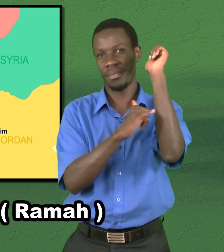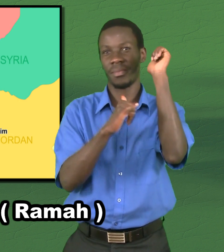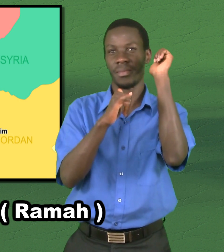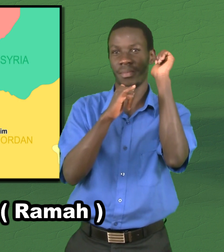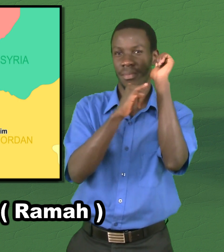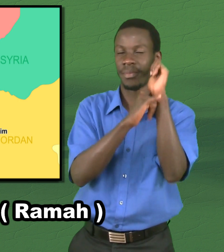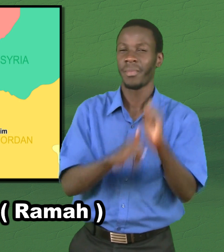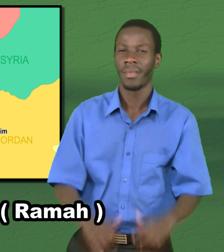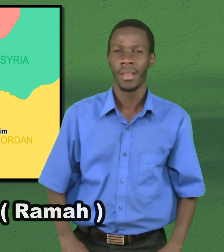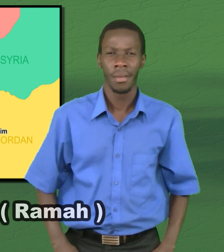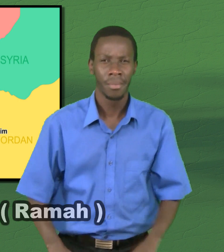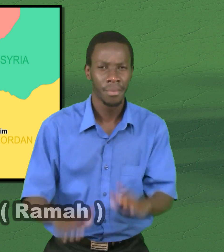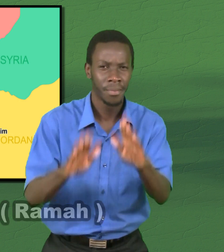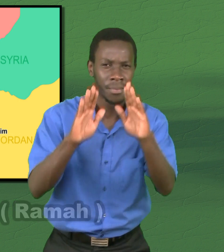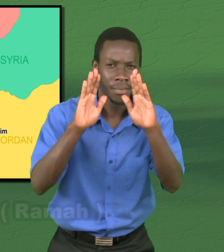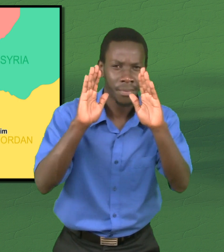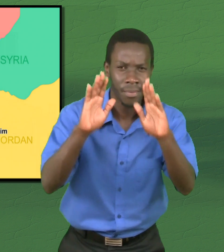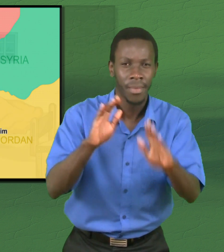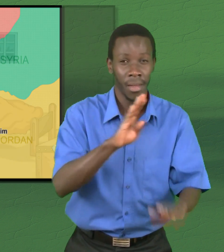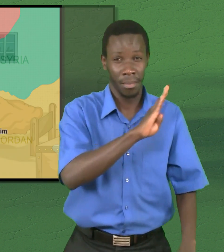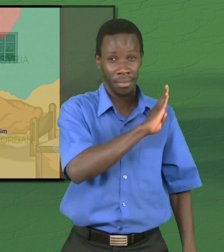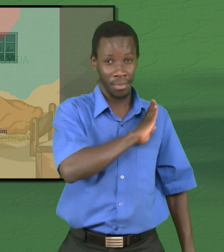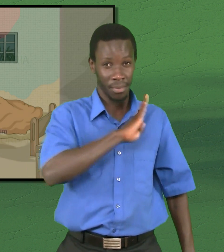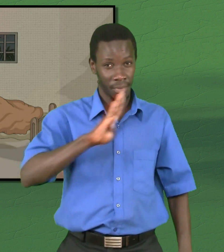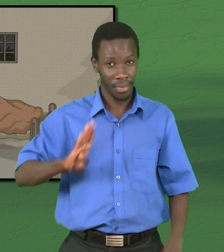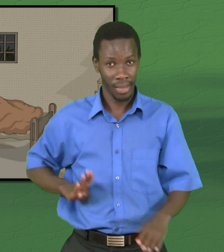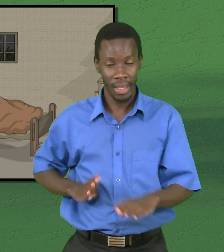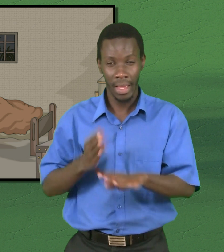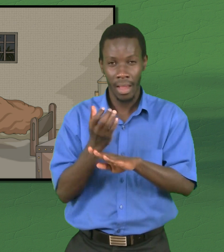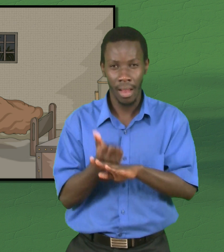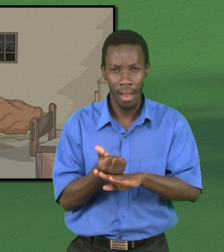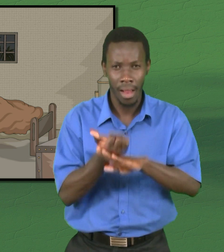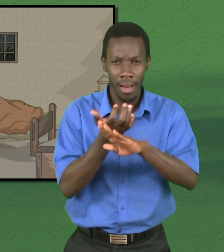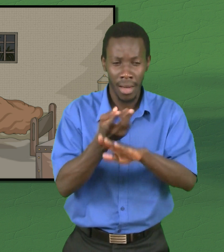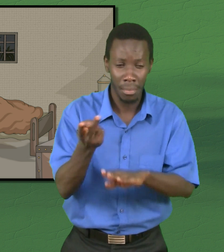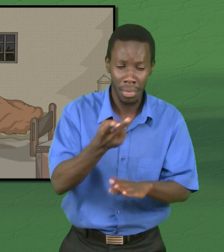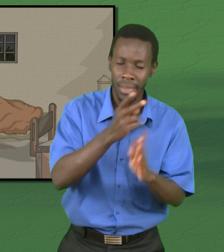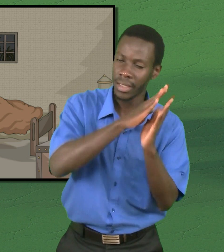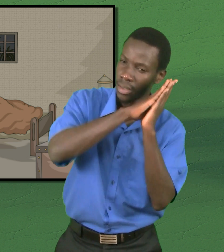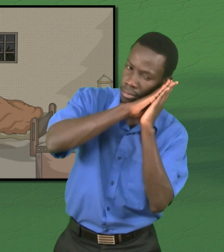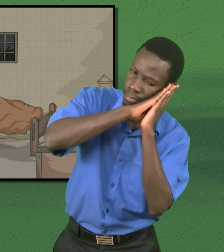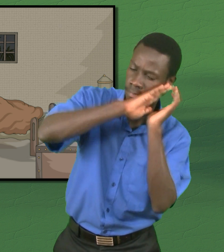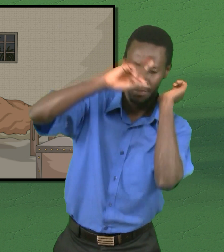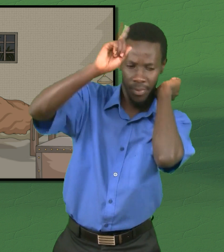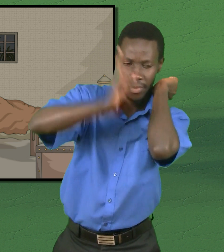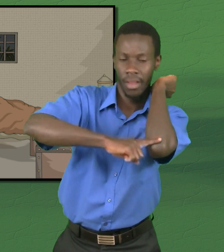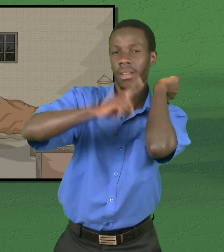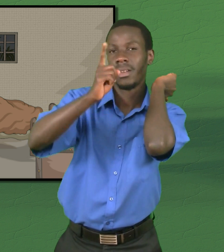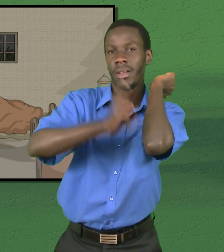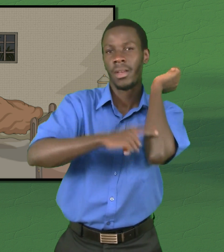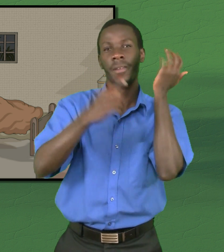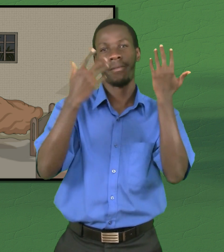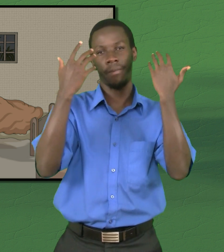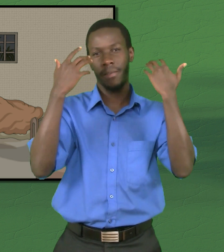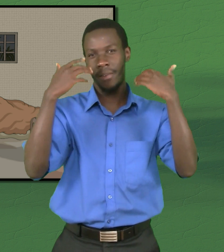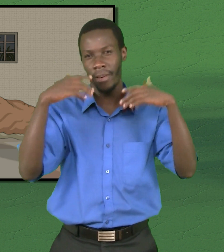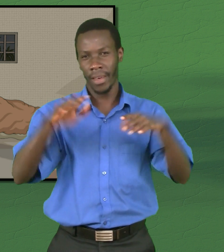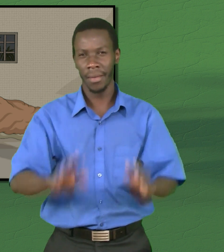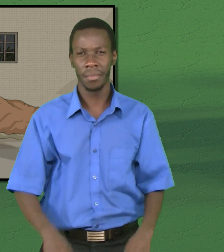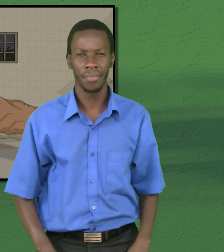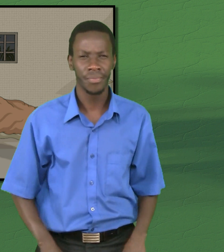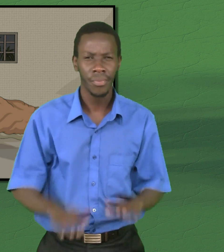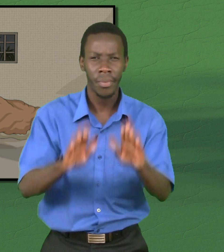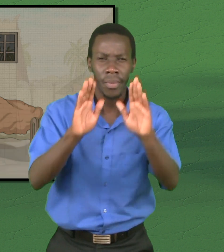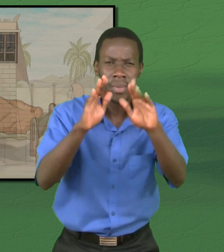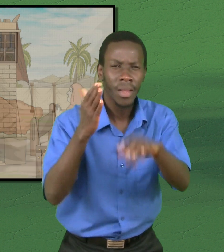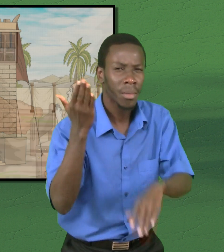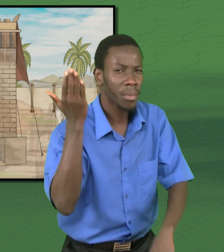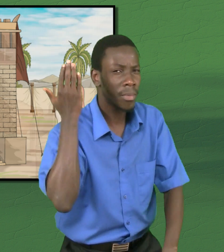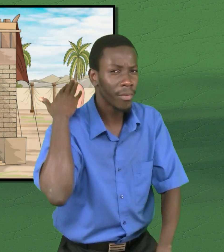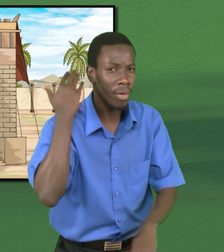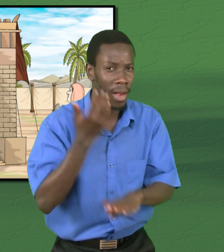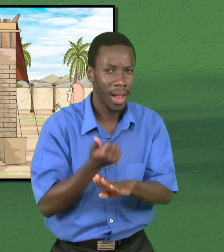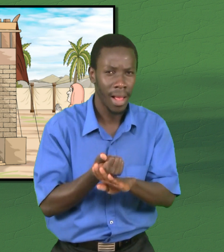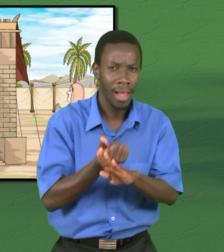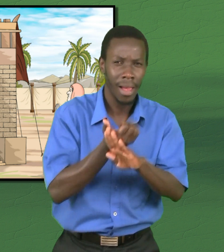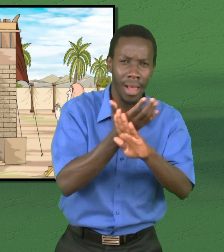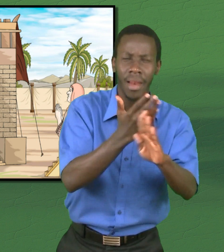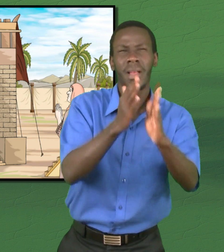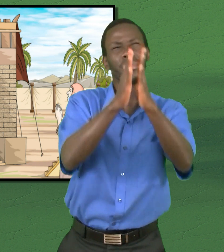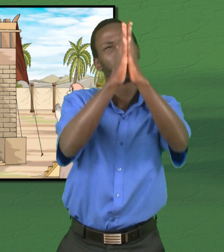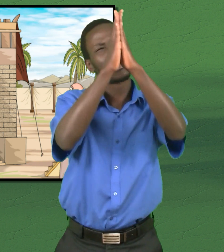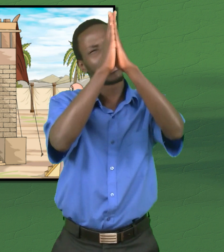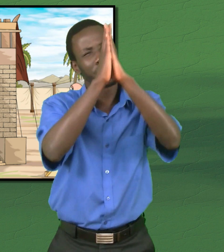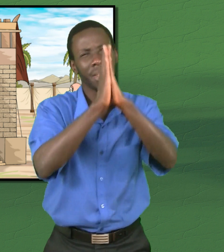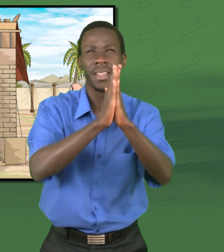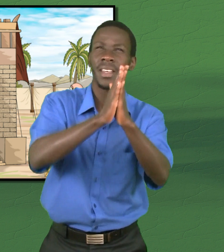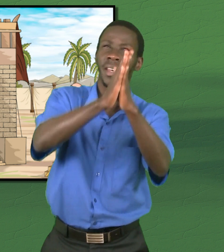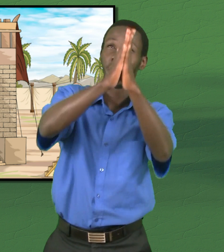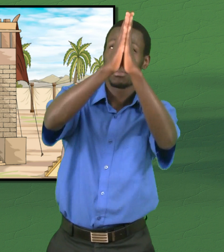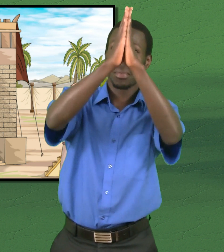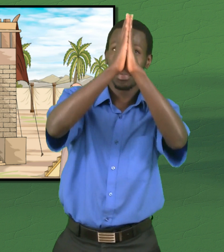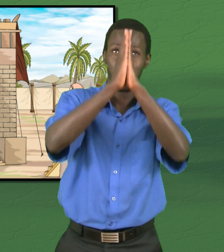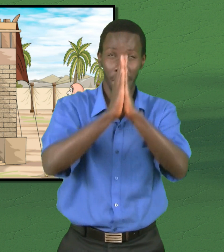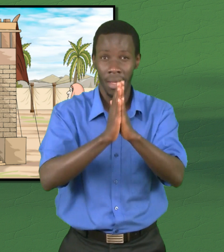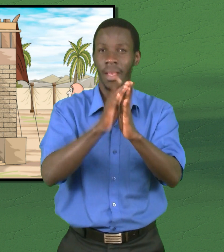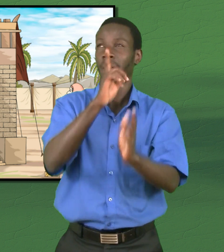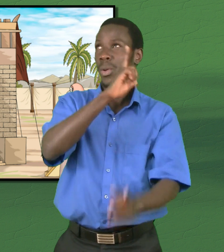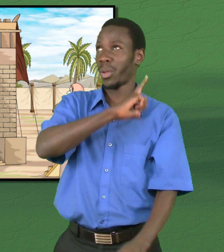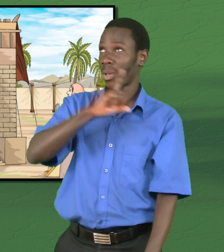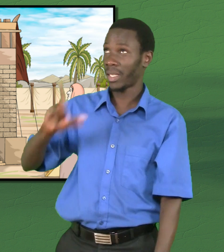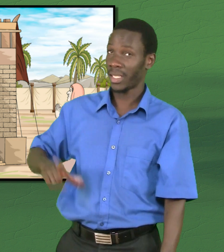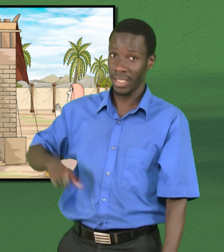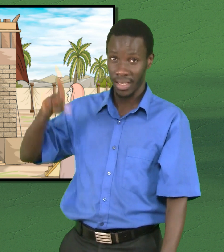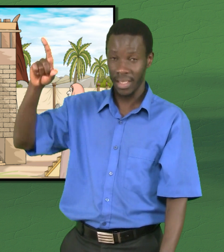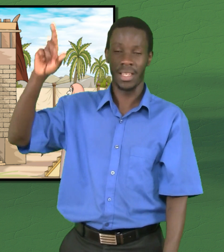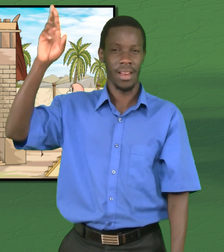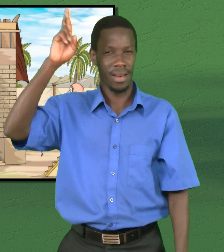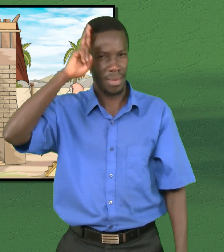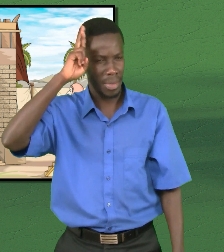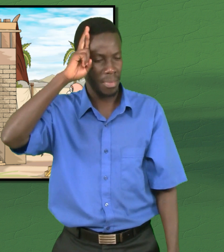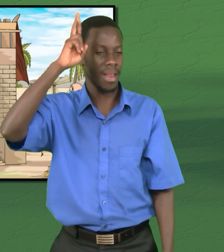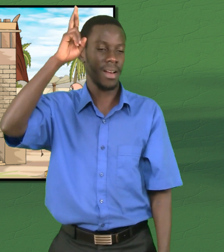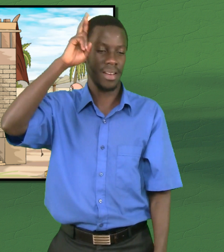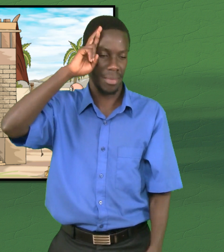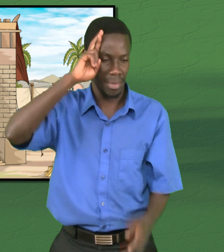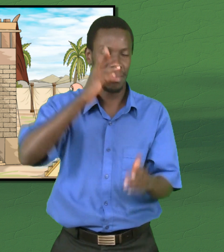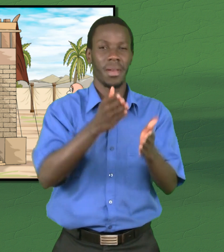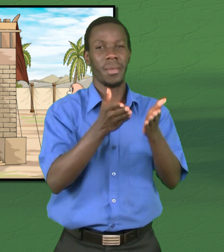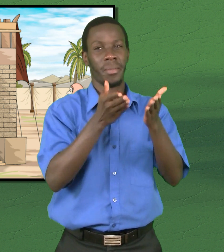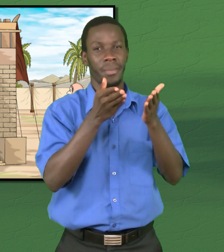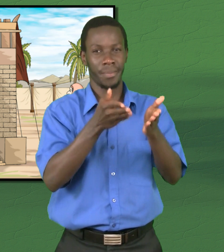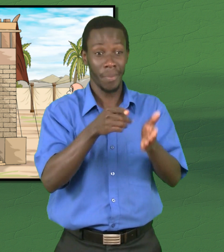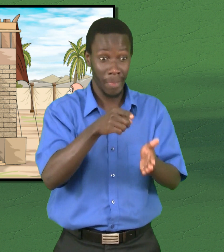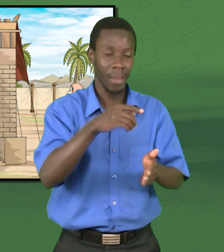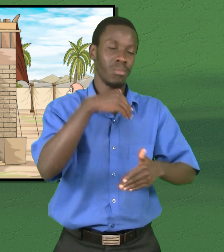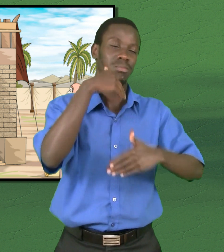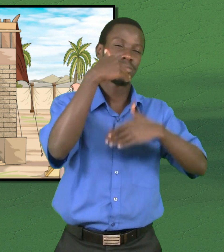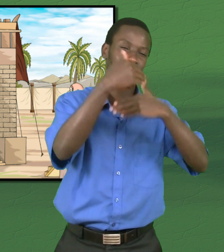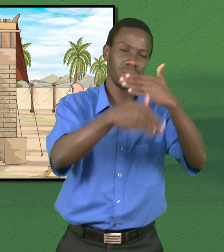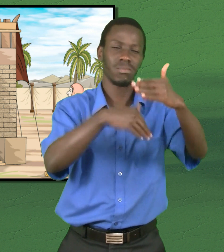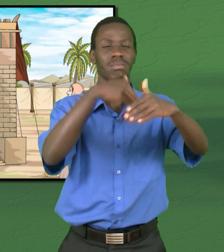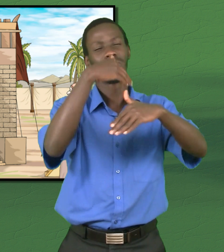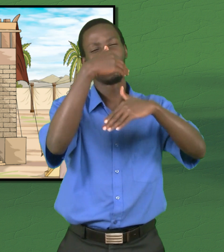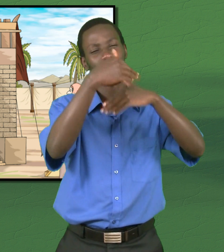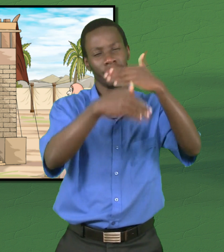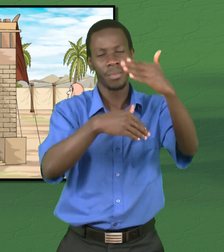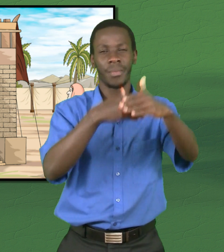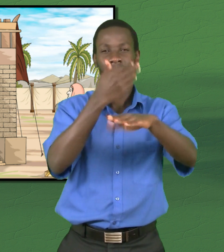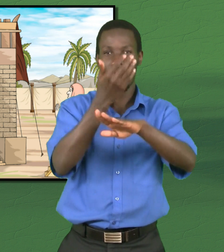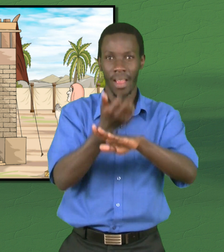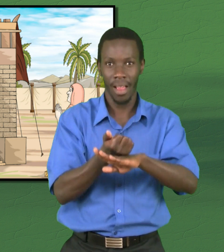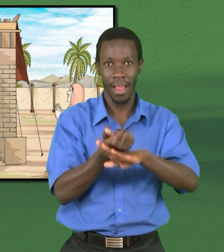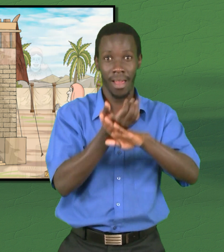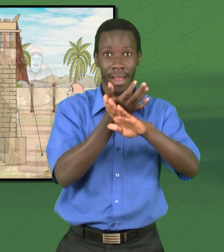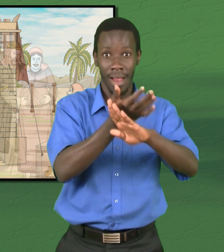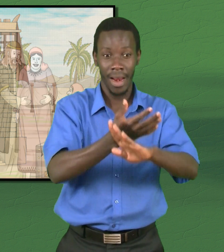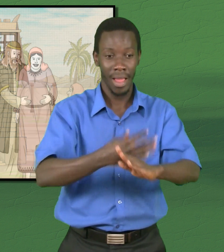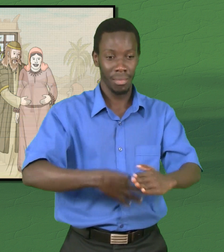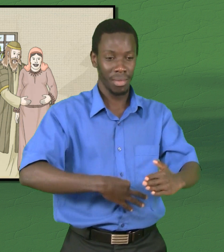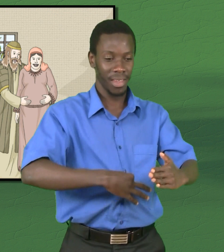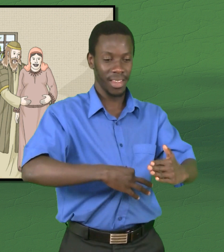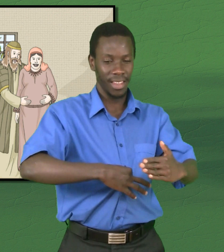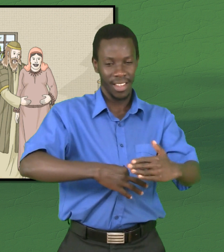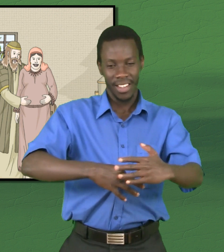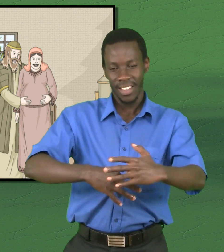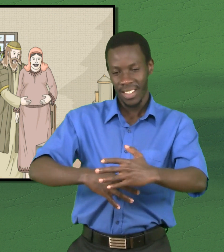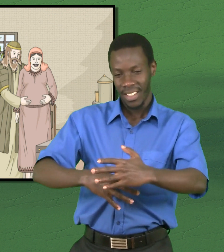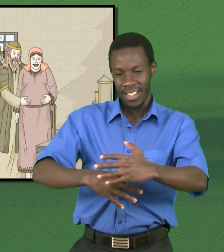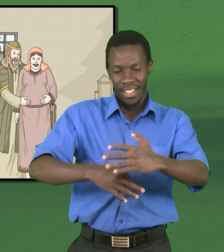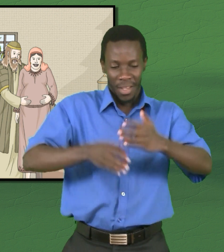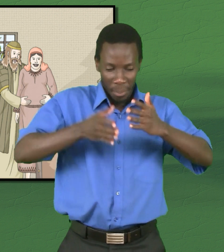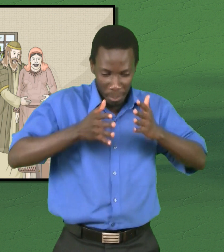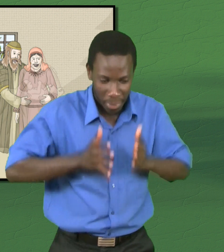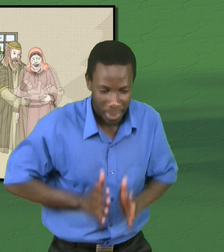And Elkanah had relations with his wife Hannah, and the LORD remembered her.